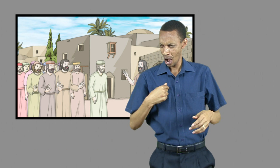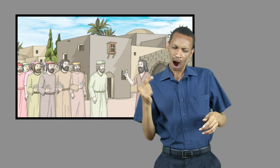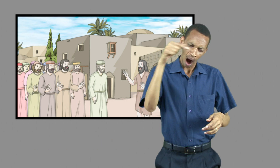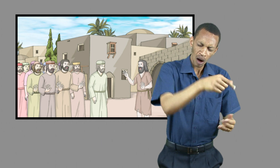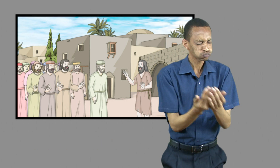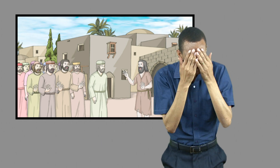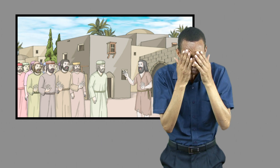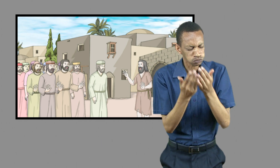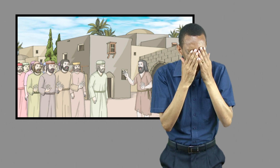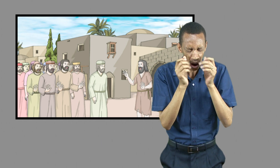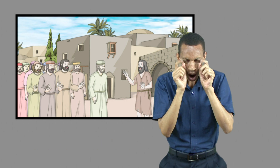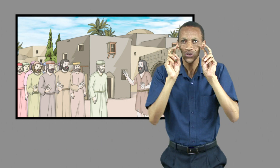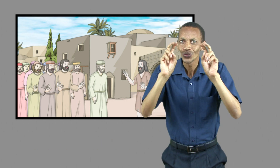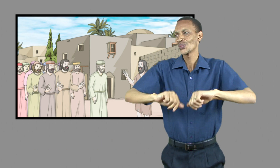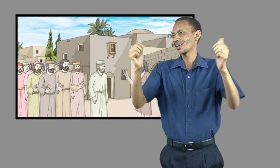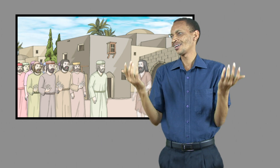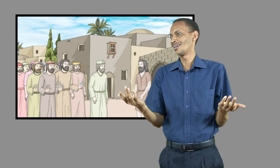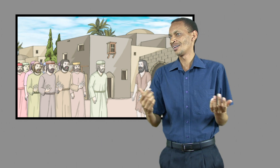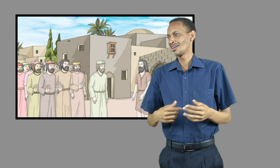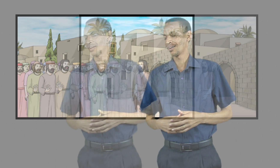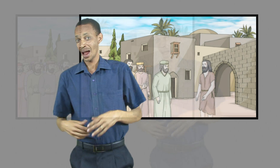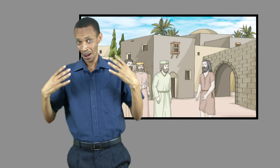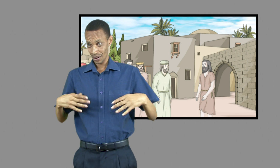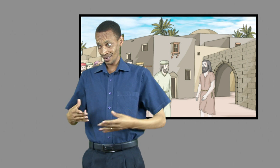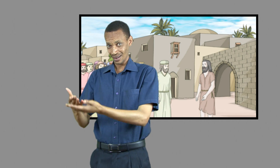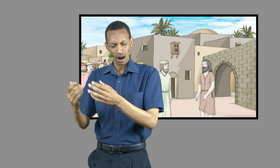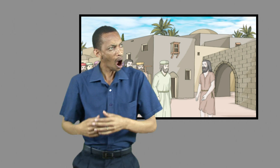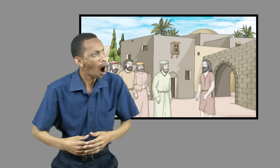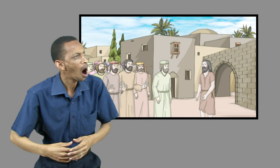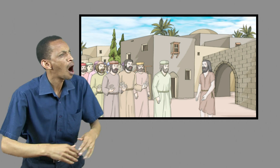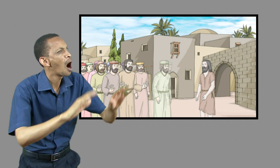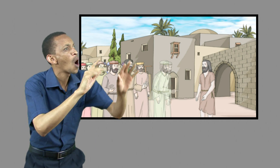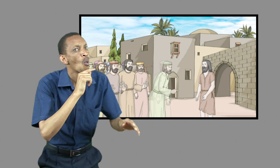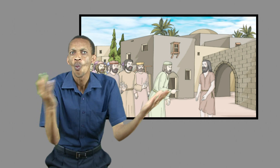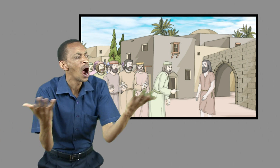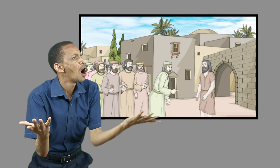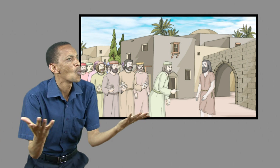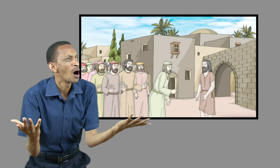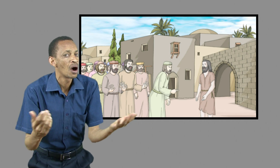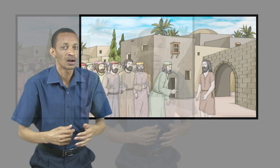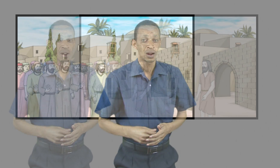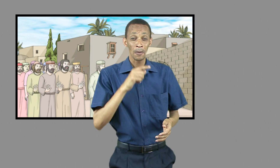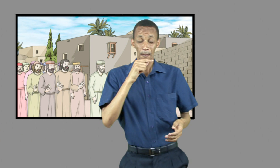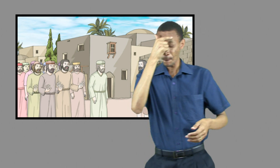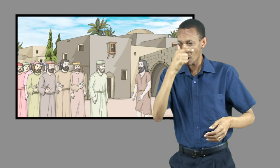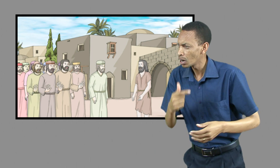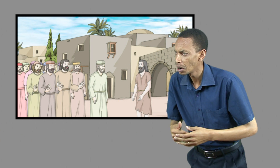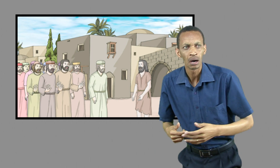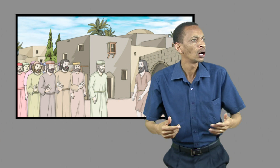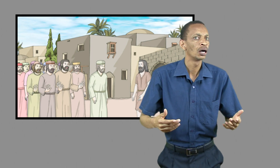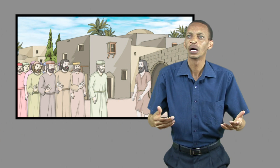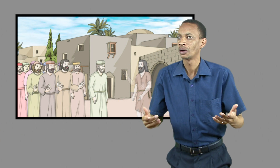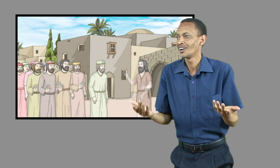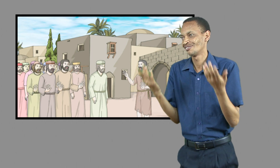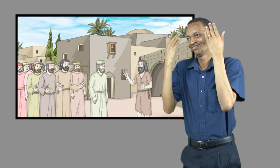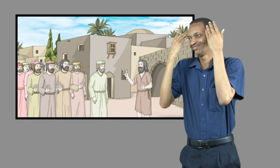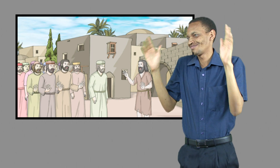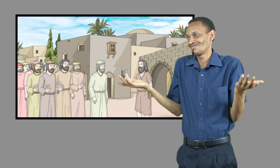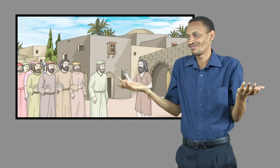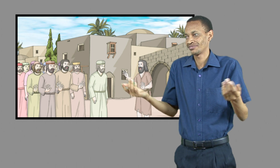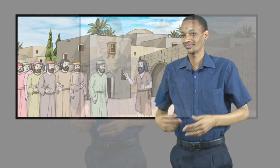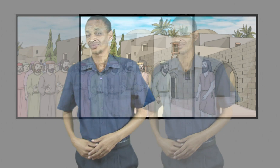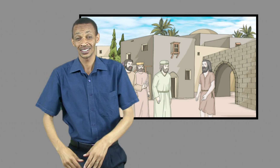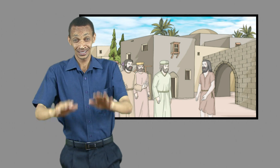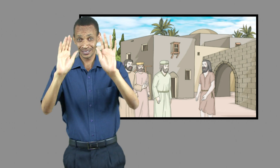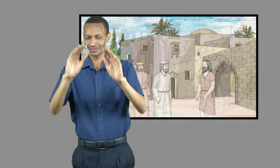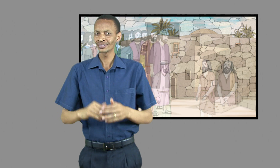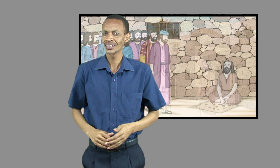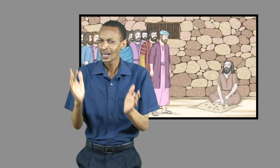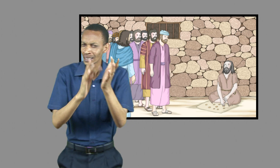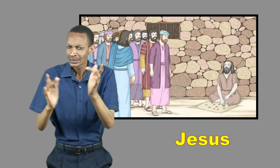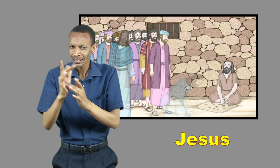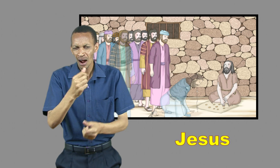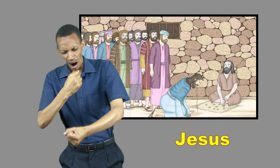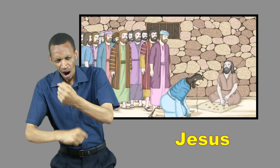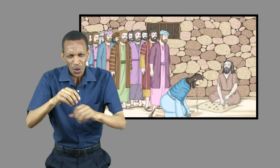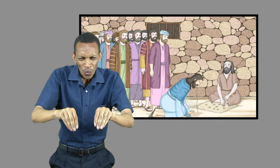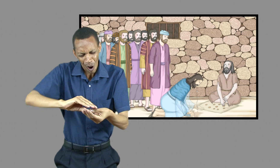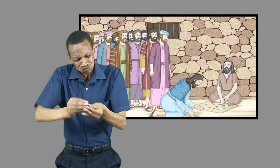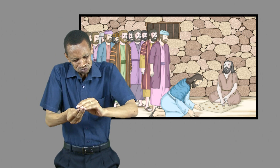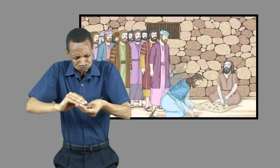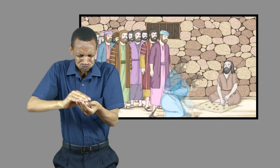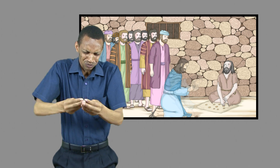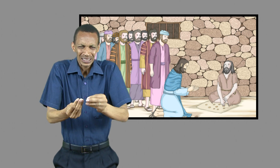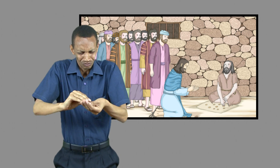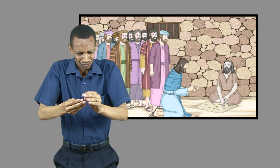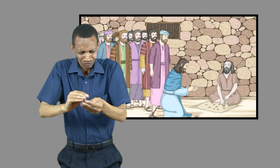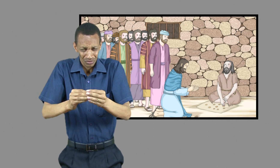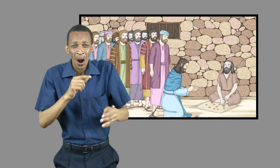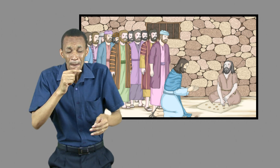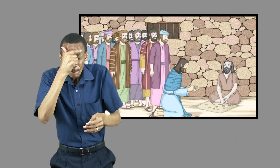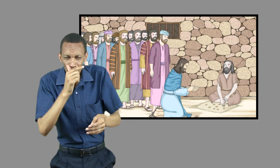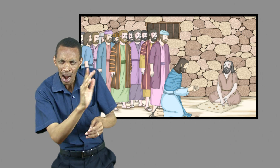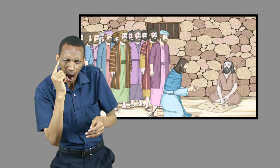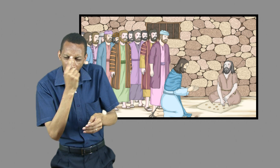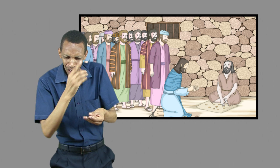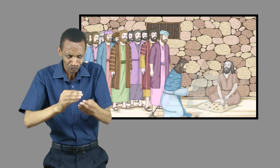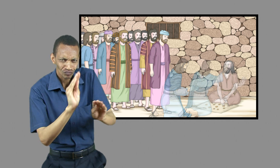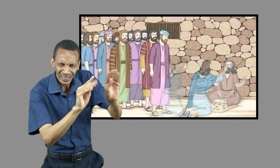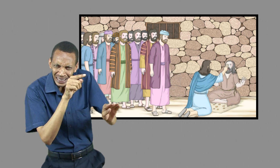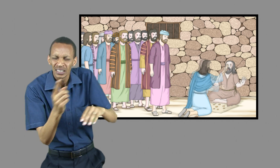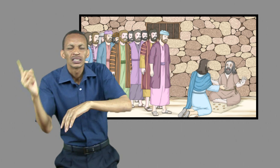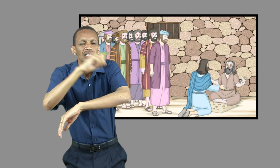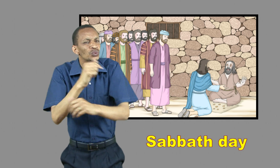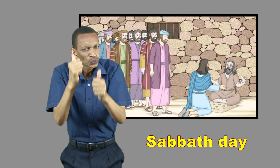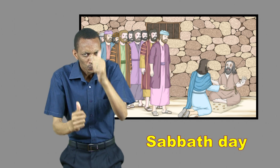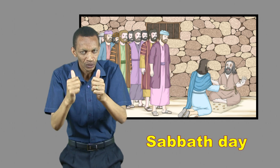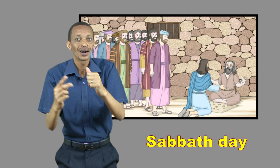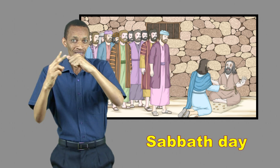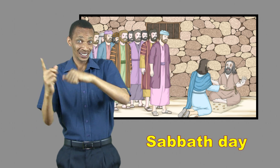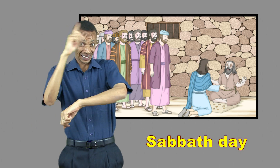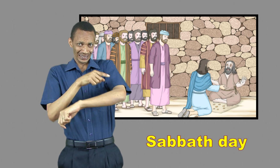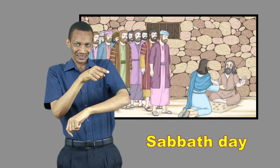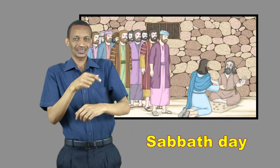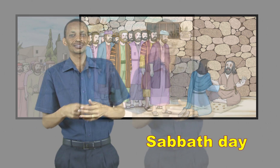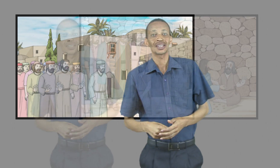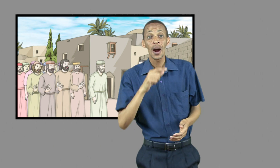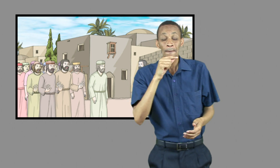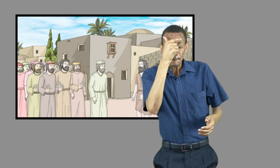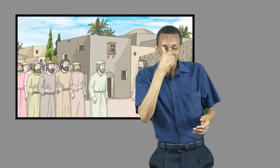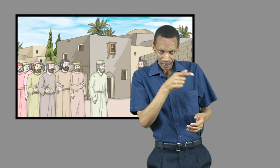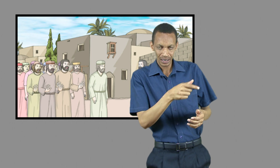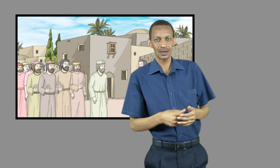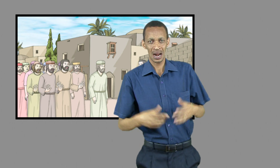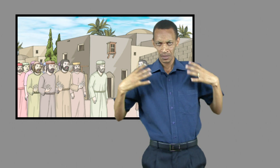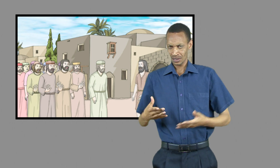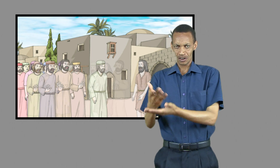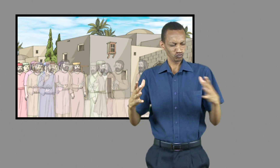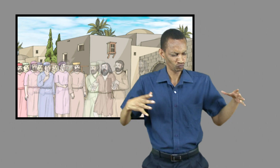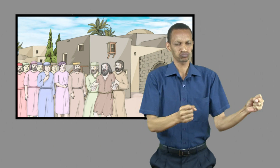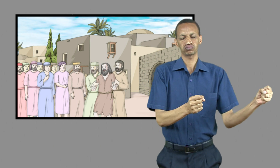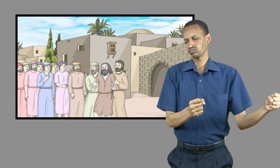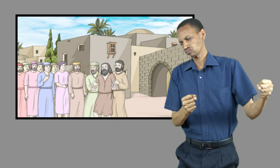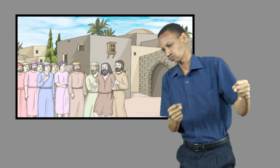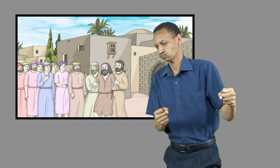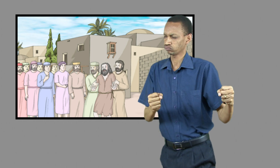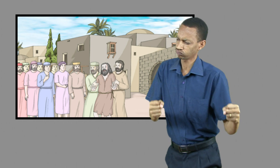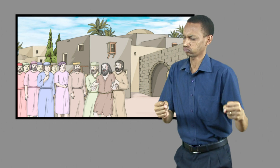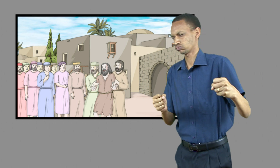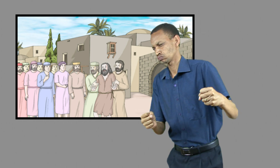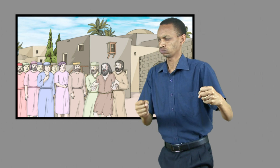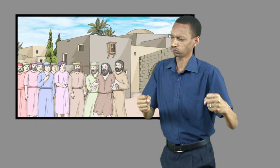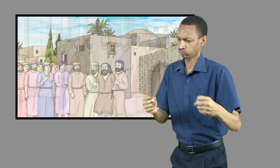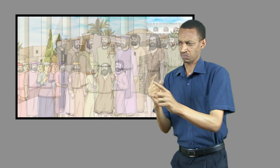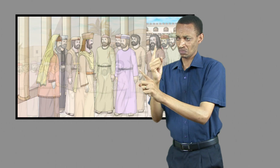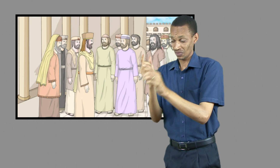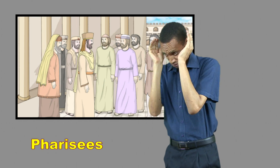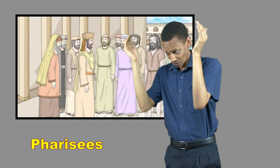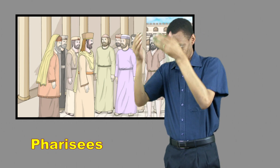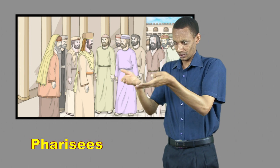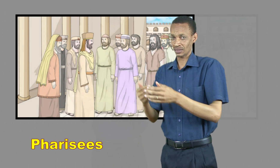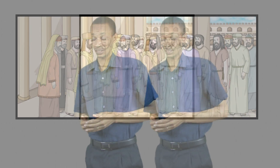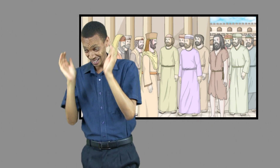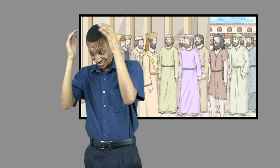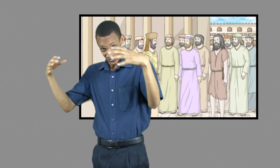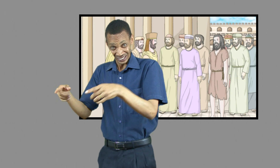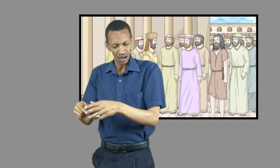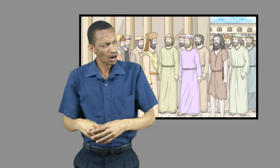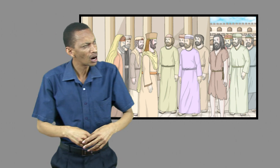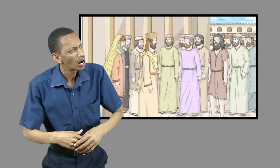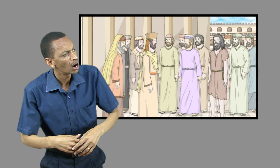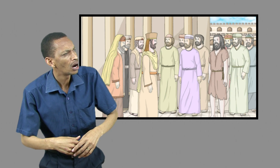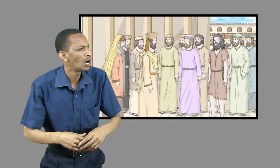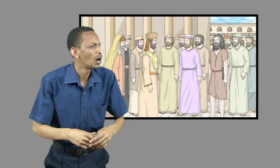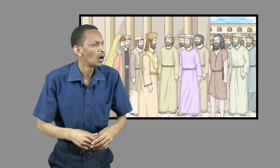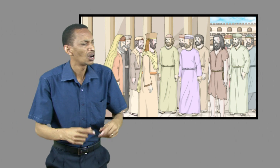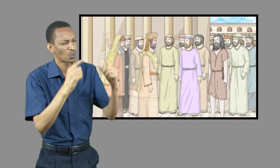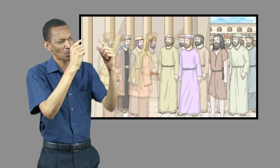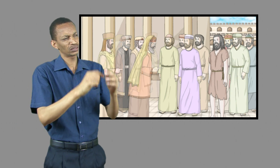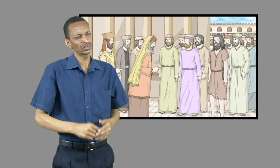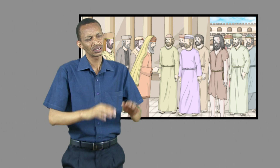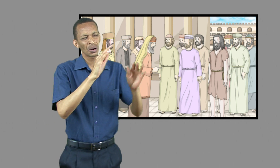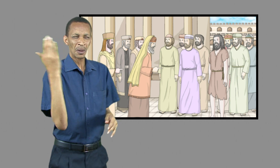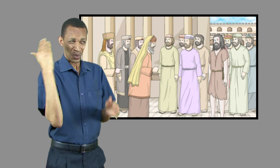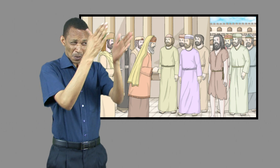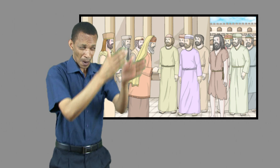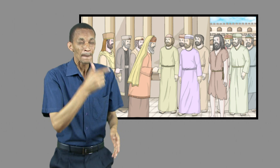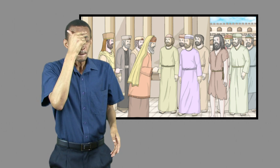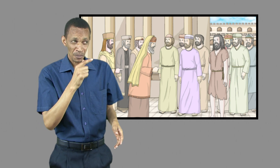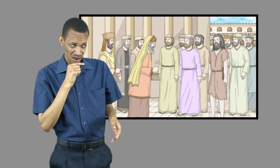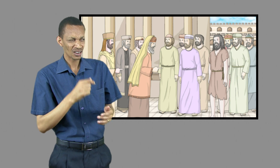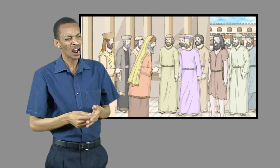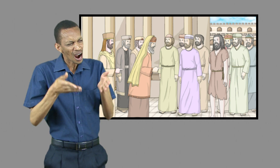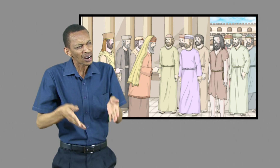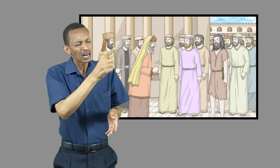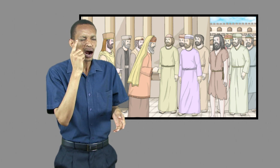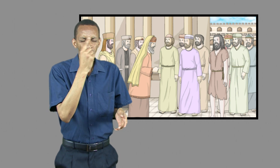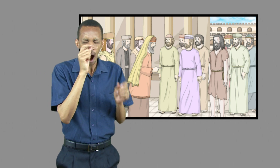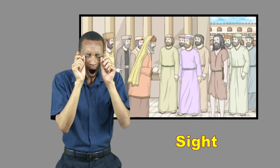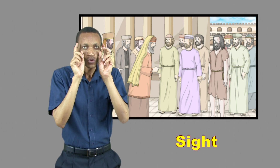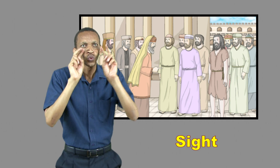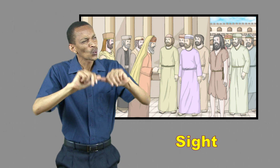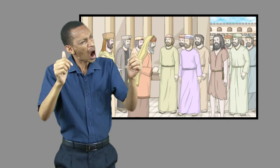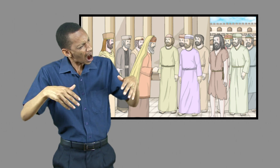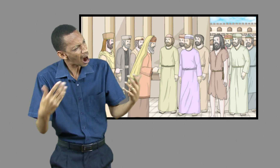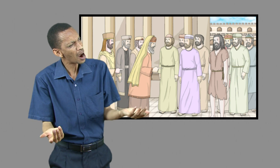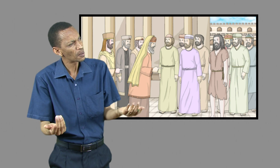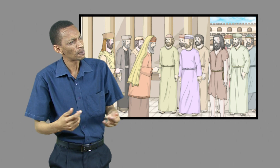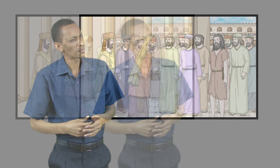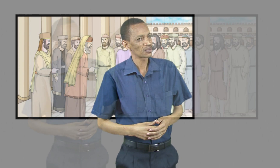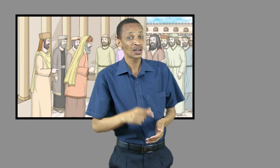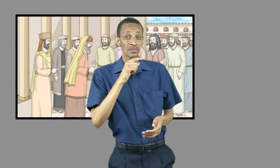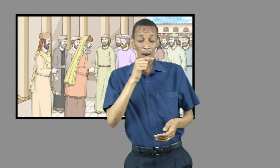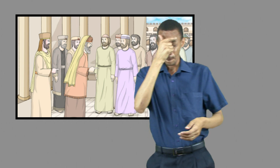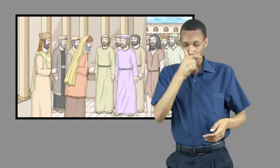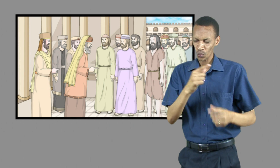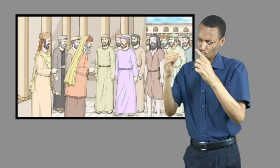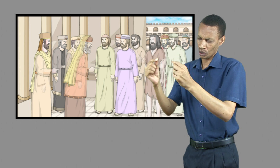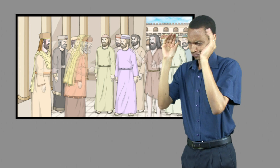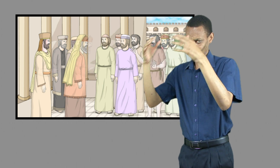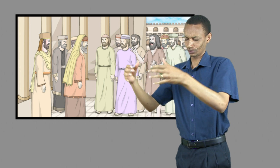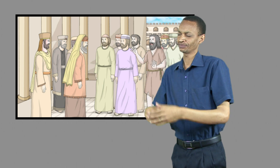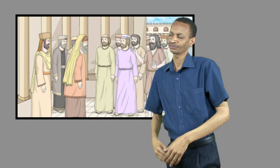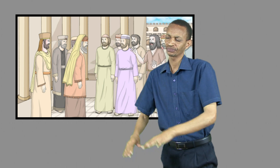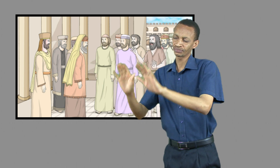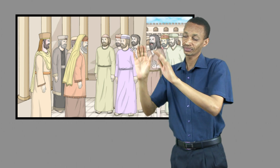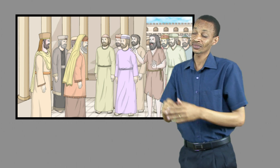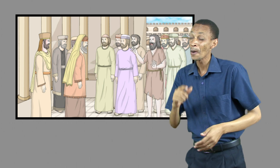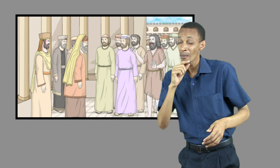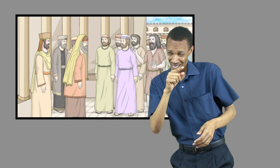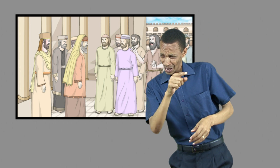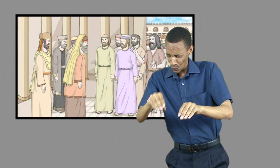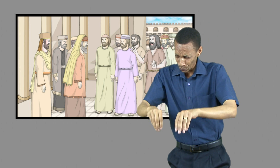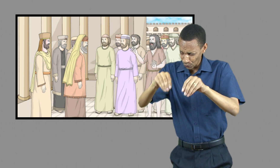So I went and washed and received my sight.” “Where is He?” they asked. “I do not know,” he answered. They brought to the Pharisees the man who had been blind. Now the day on which Jesus had made the mud and opened his eyes was a Sabbath.